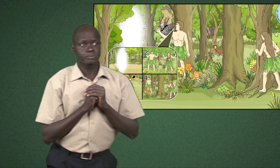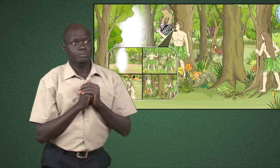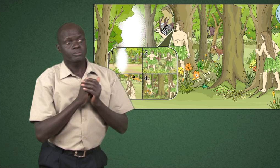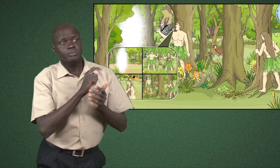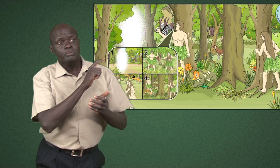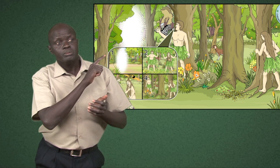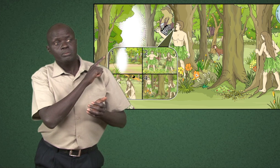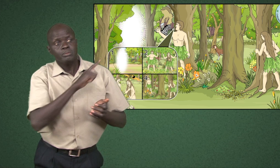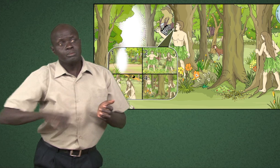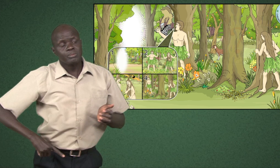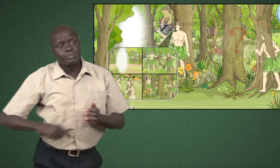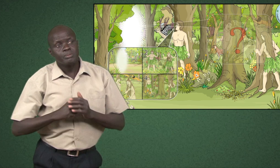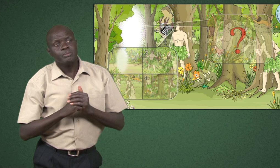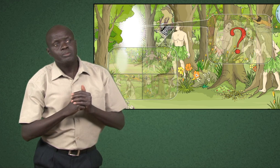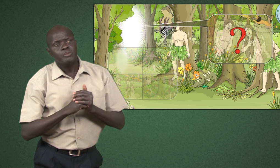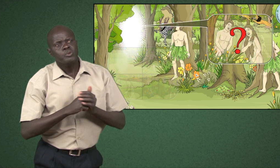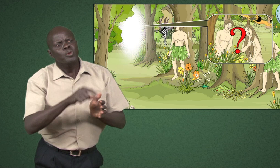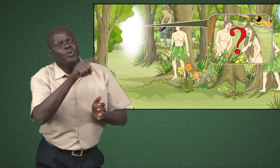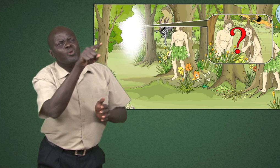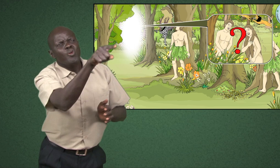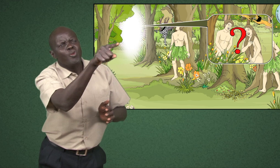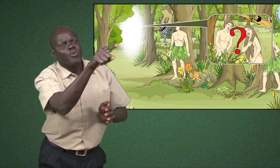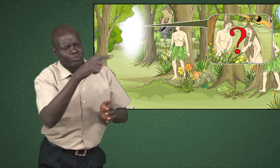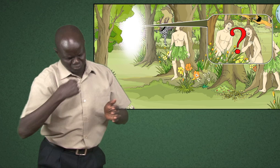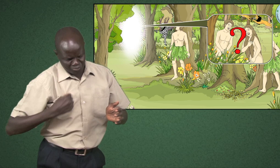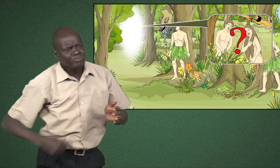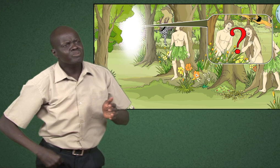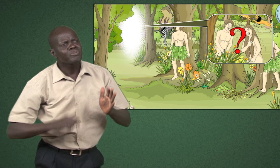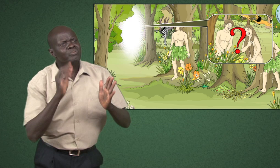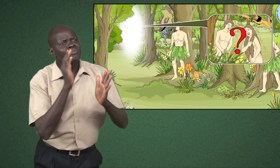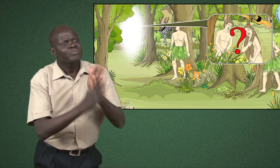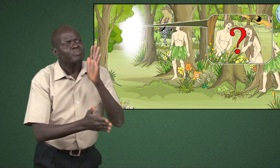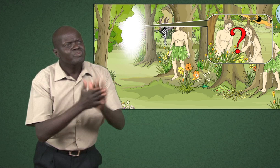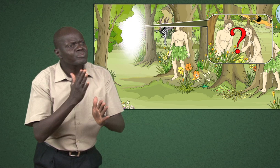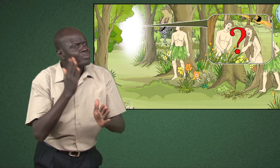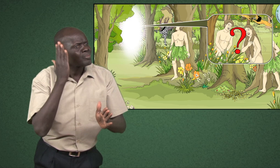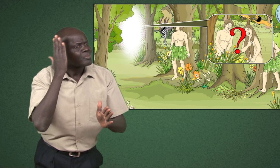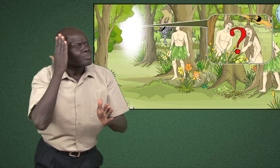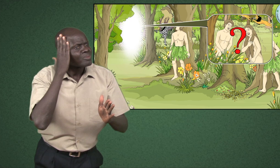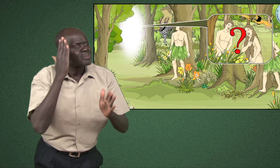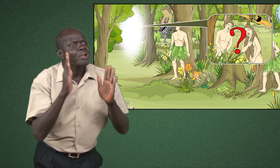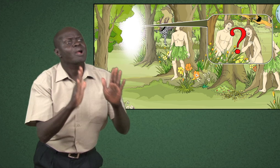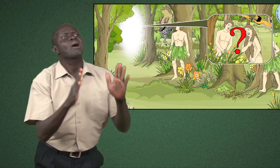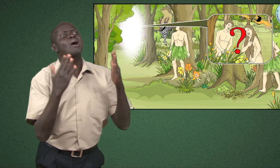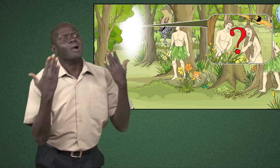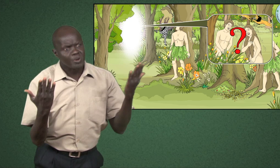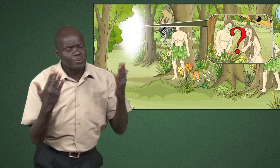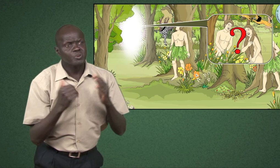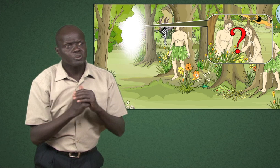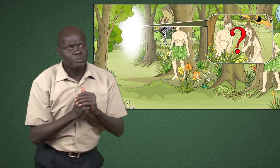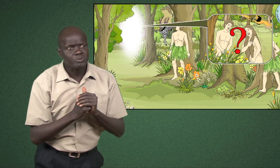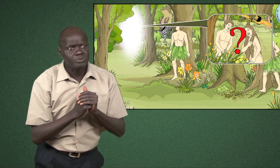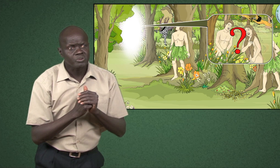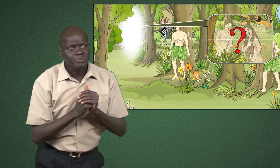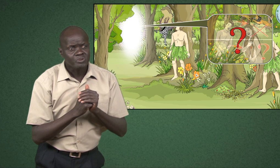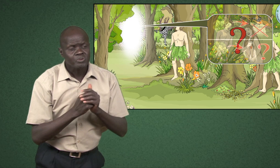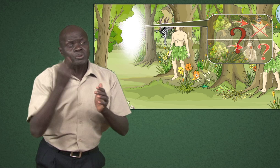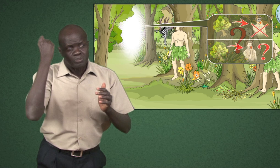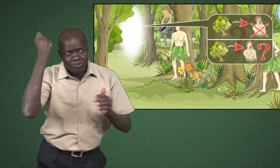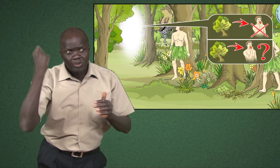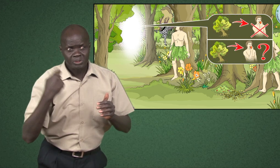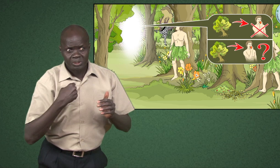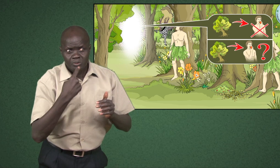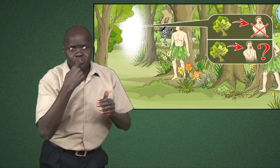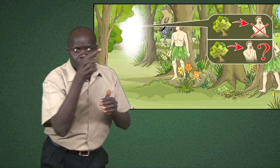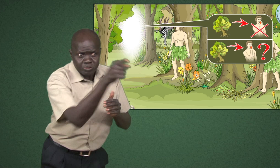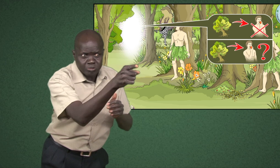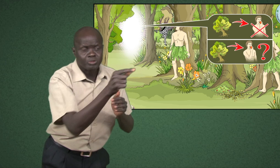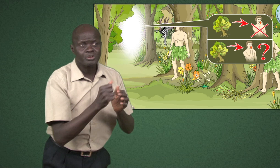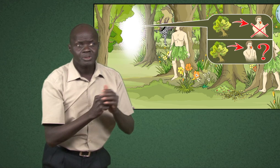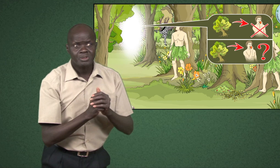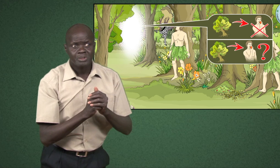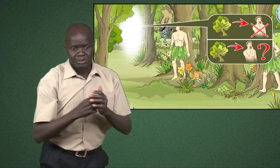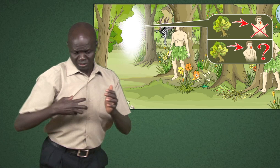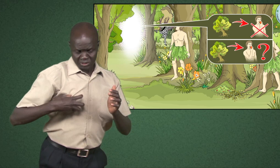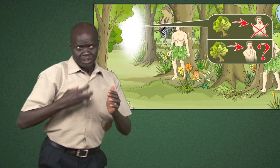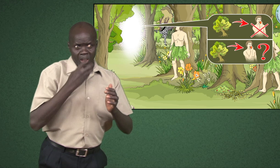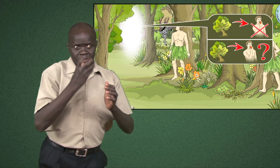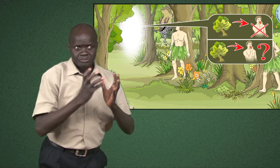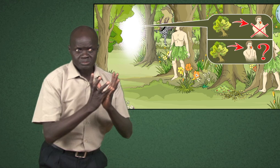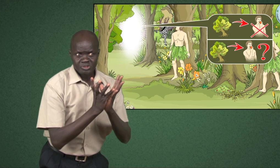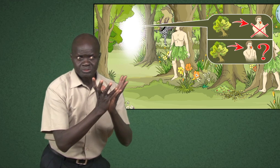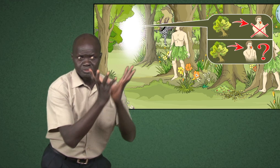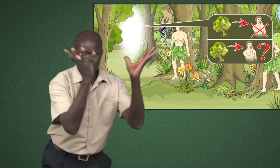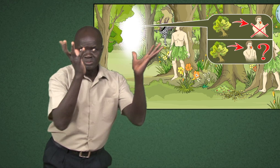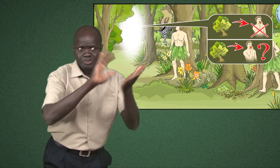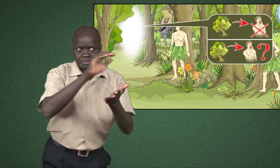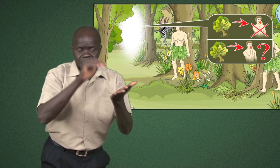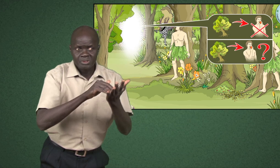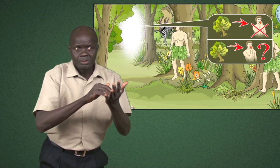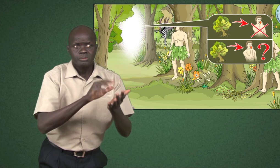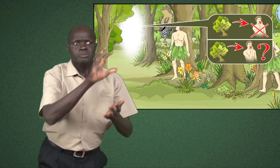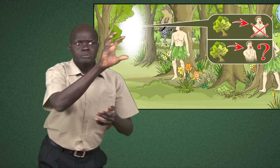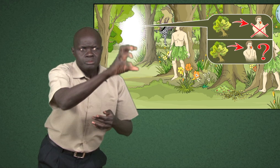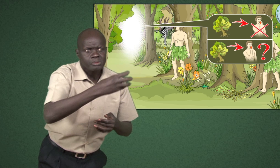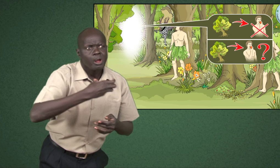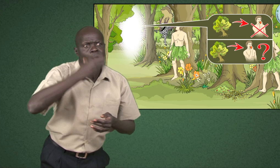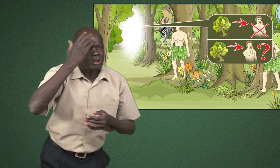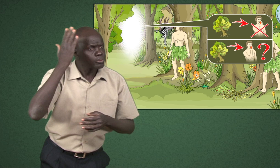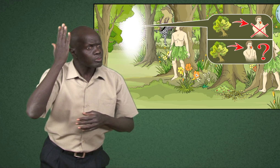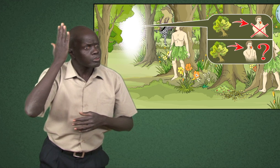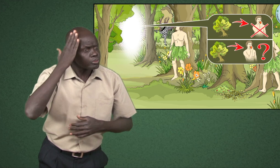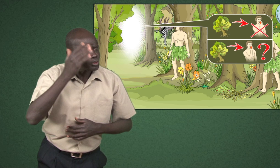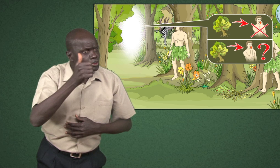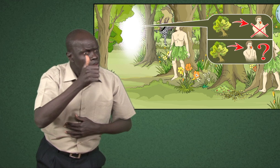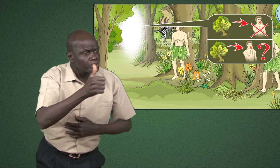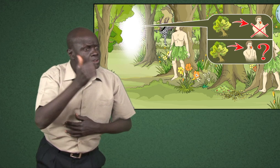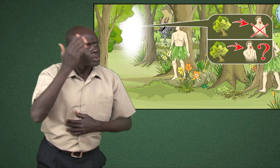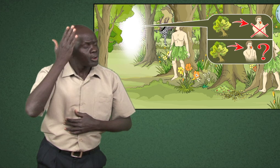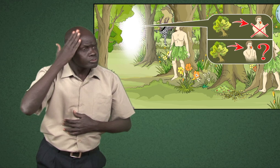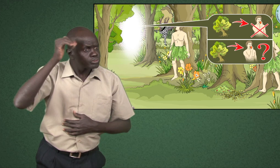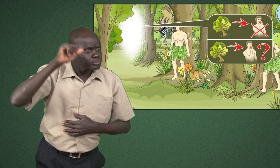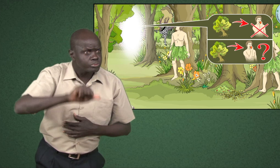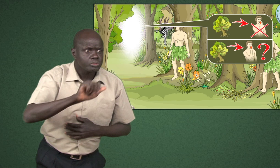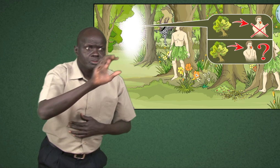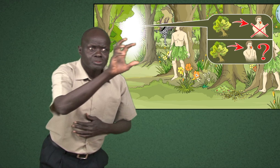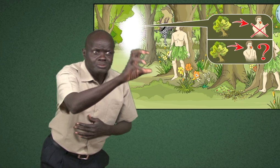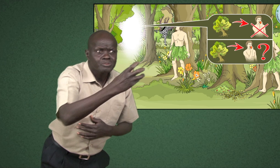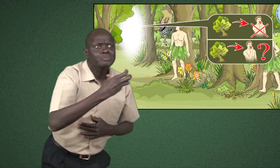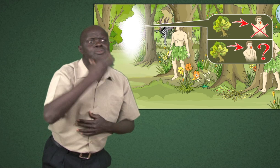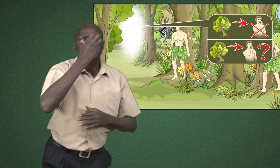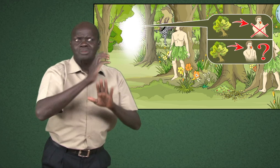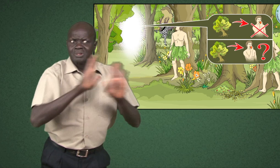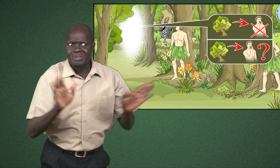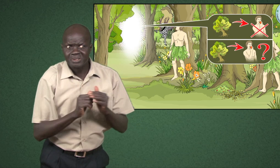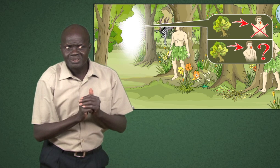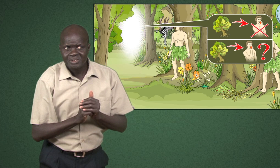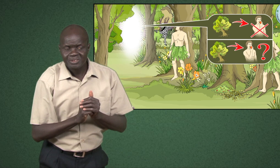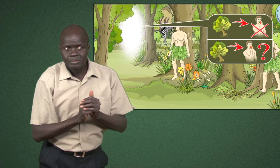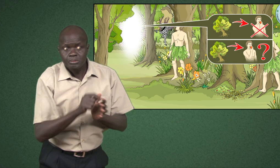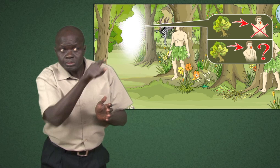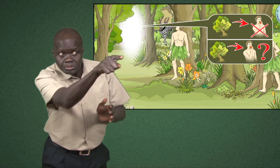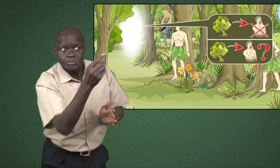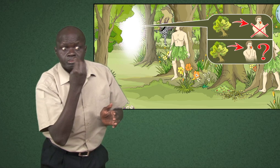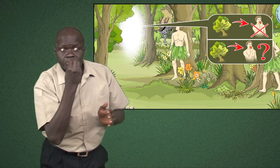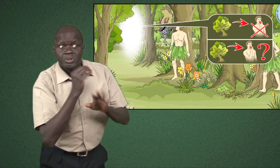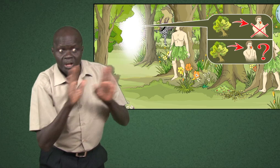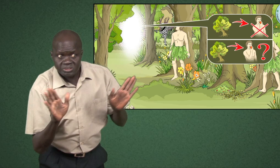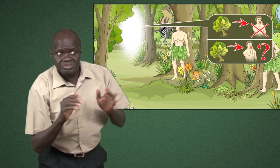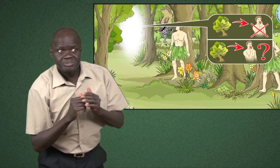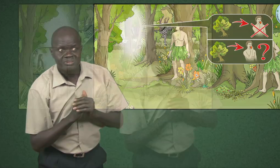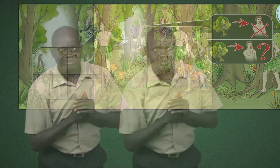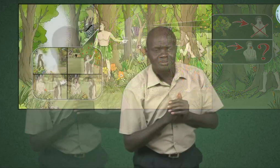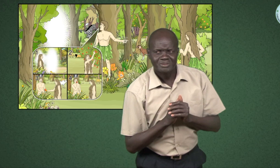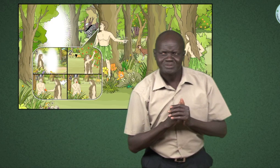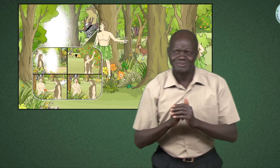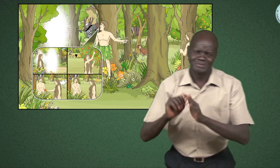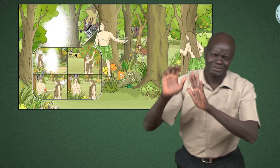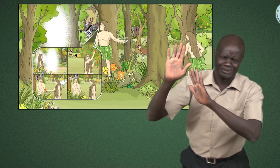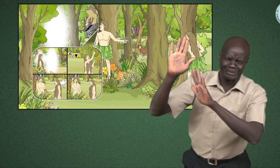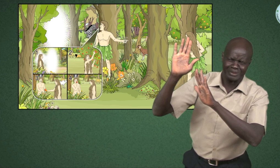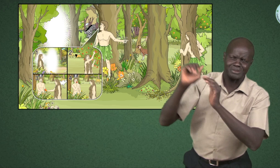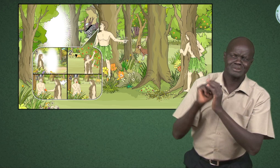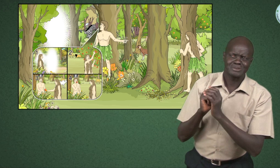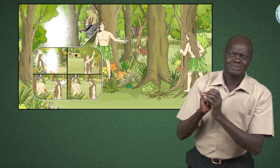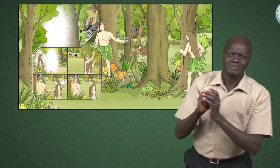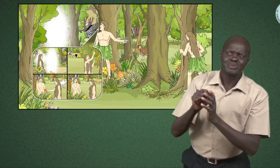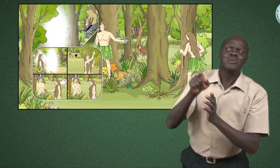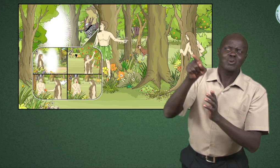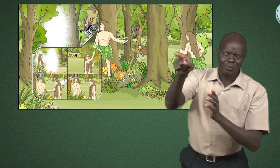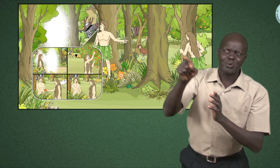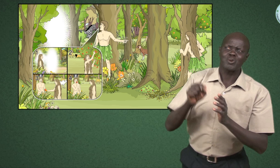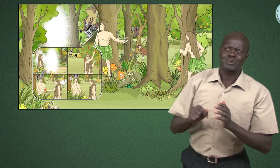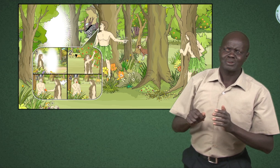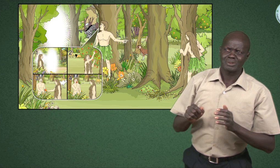“Who told you that you were naked?” asked the LORD God. “Have you eaten from the tree of which I commanded you not to eat?”